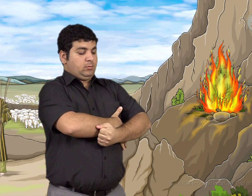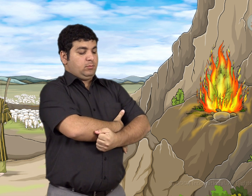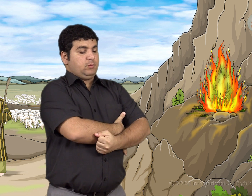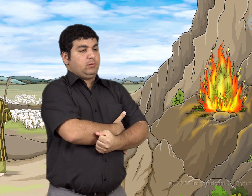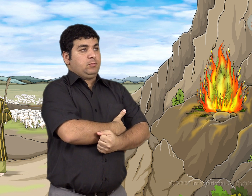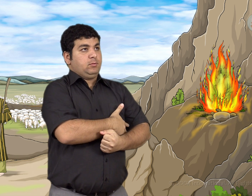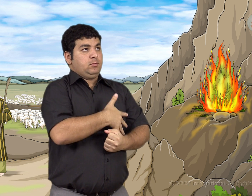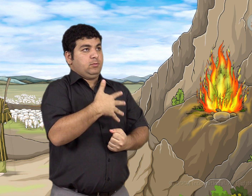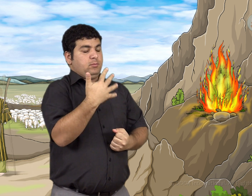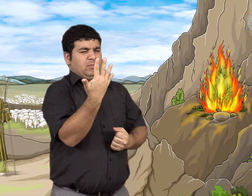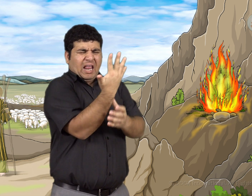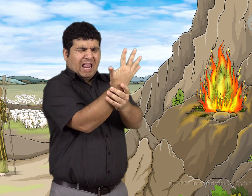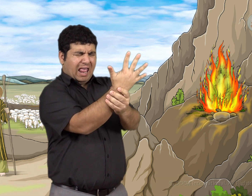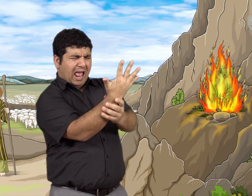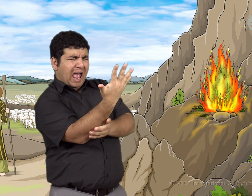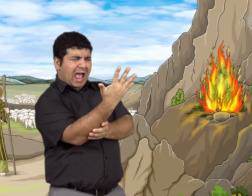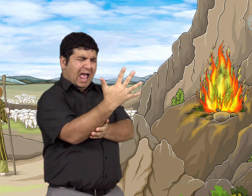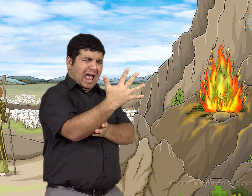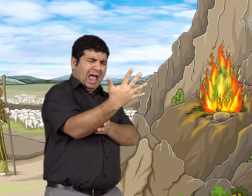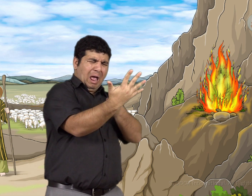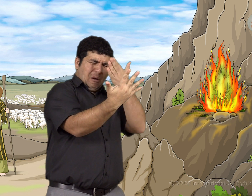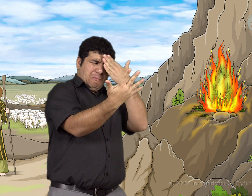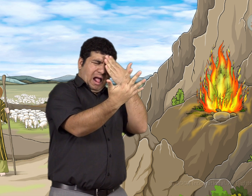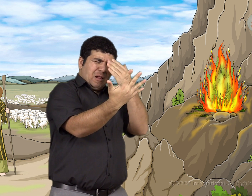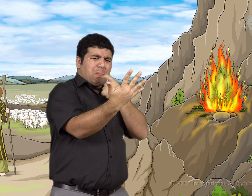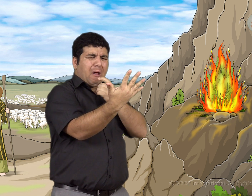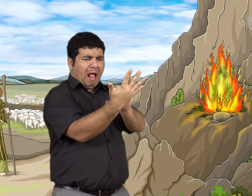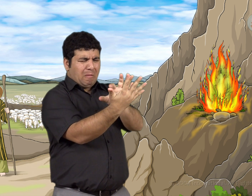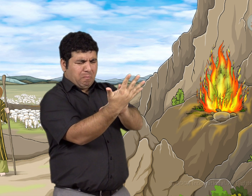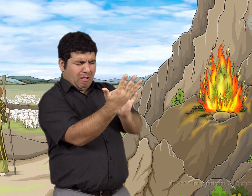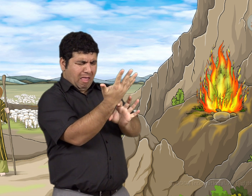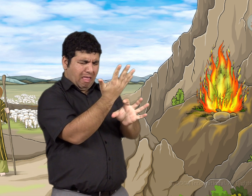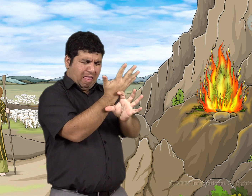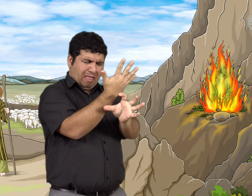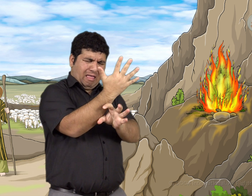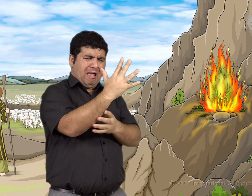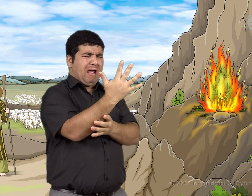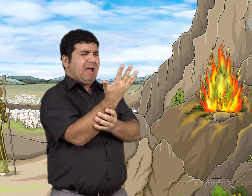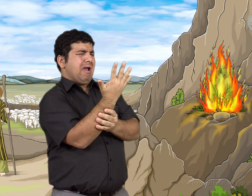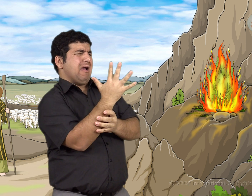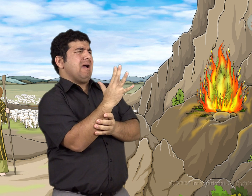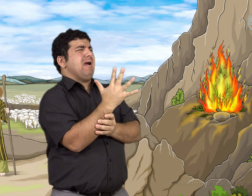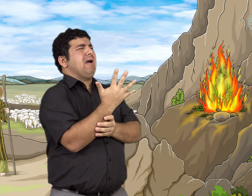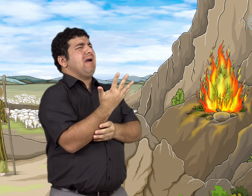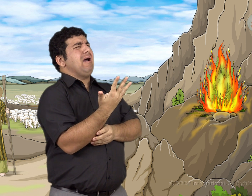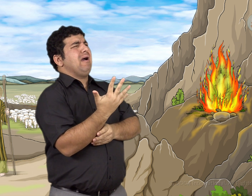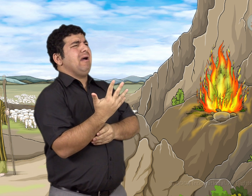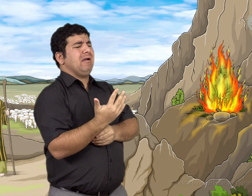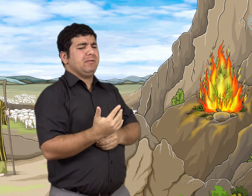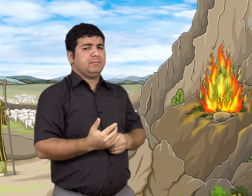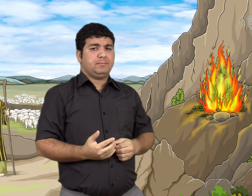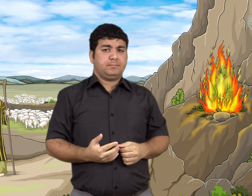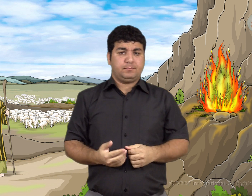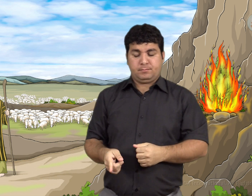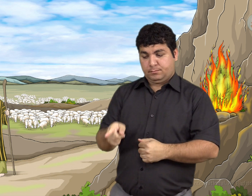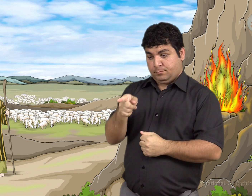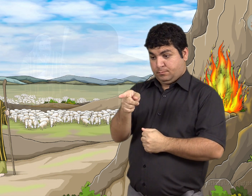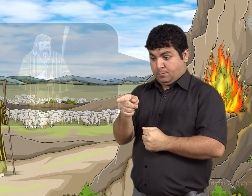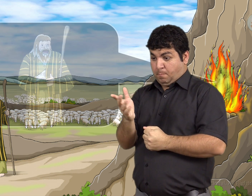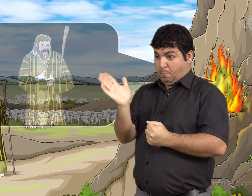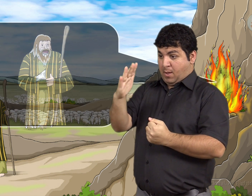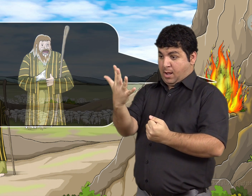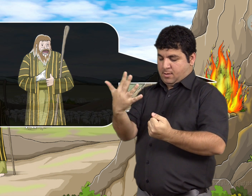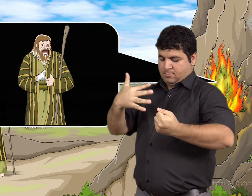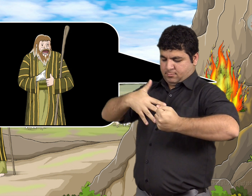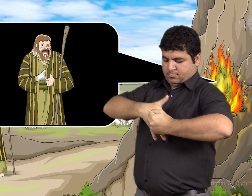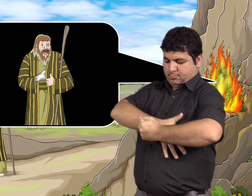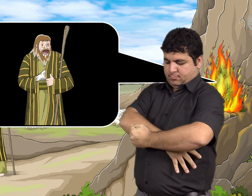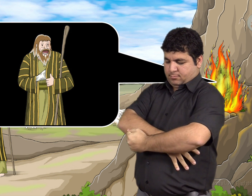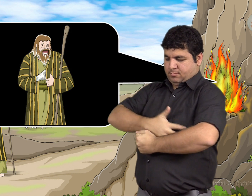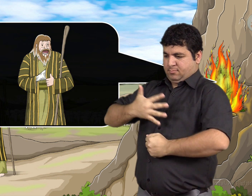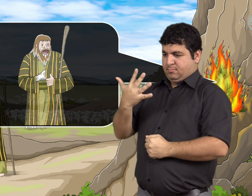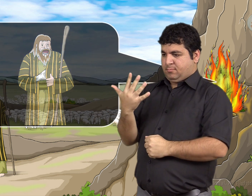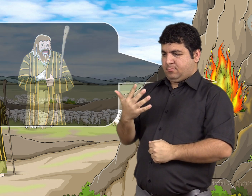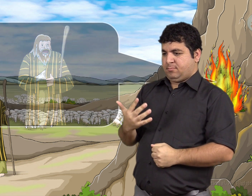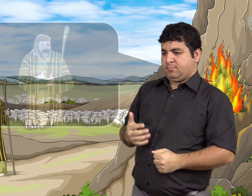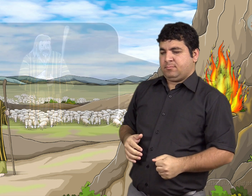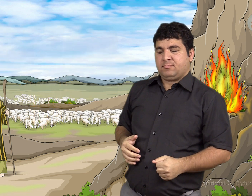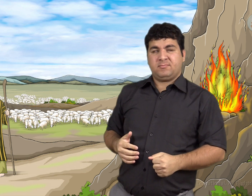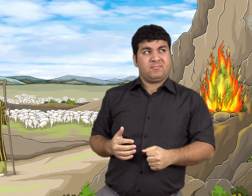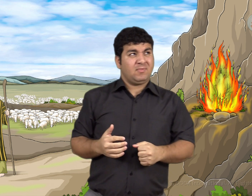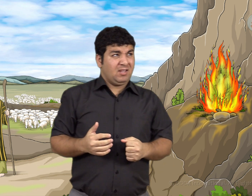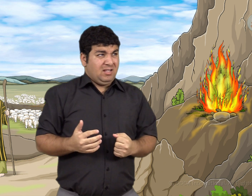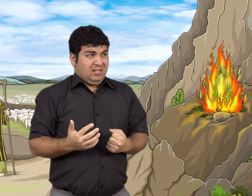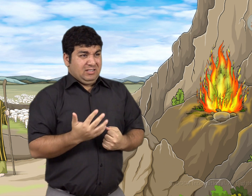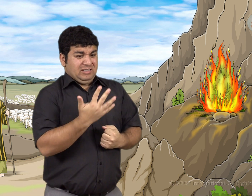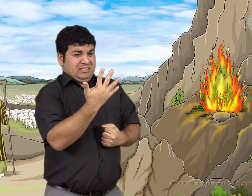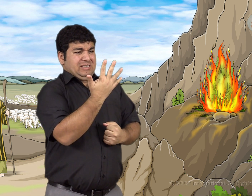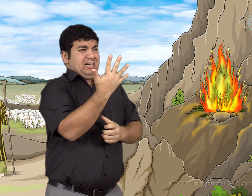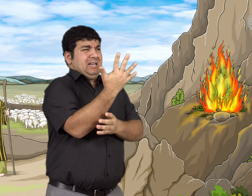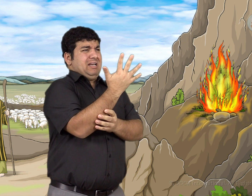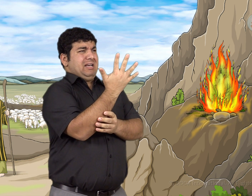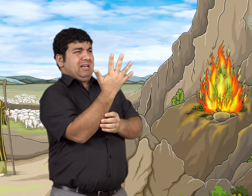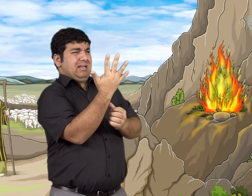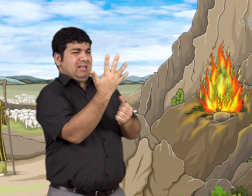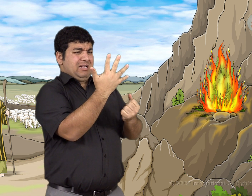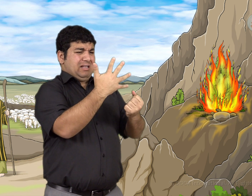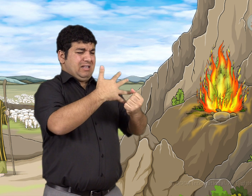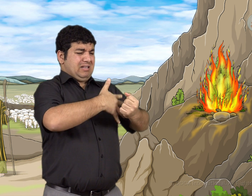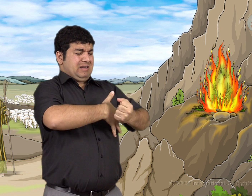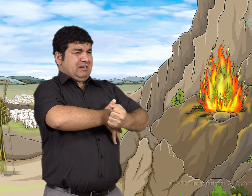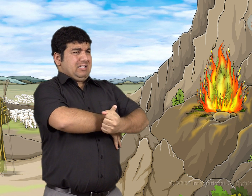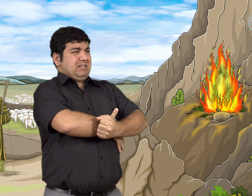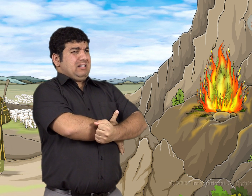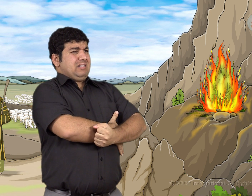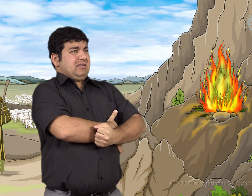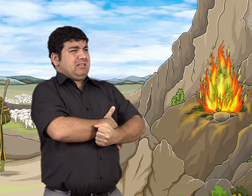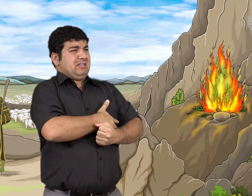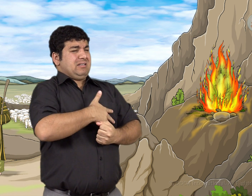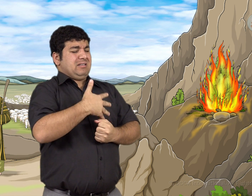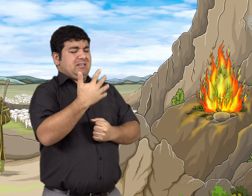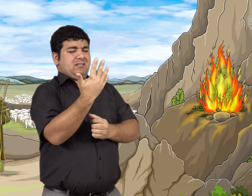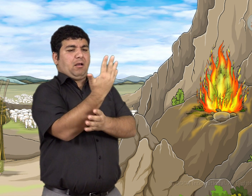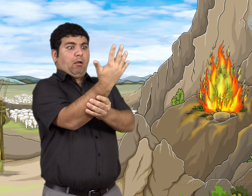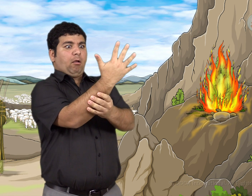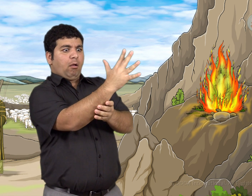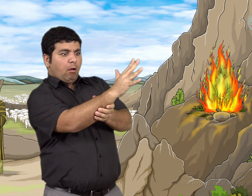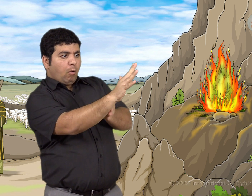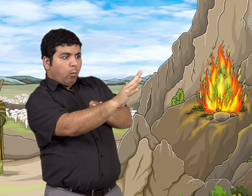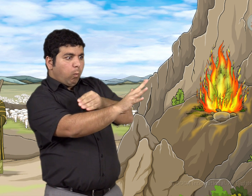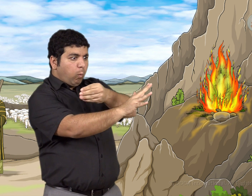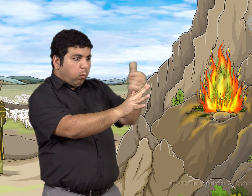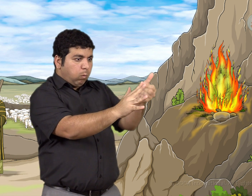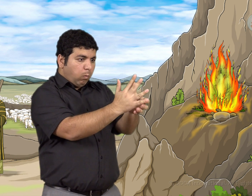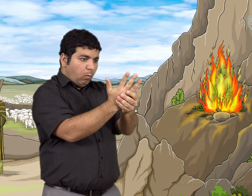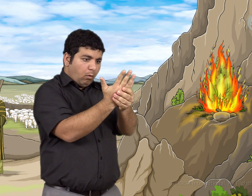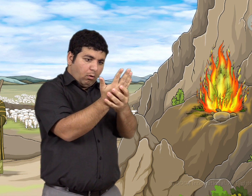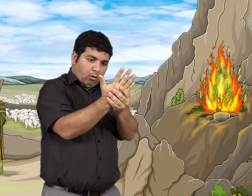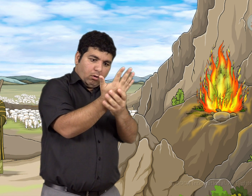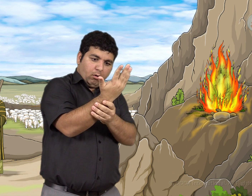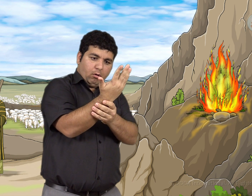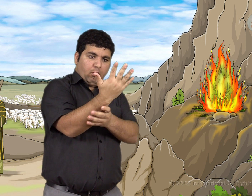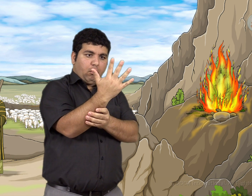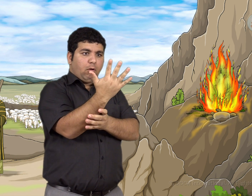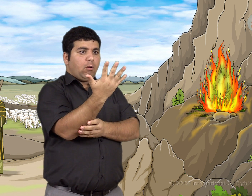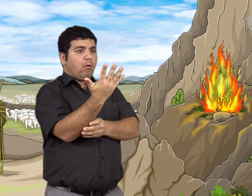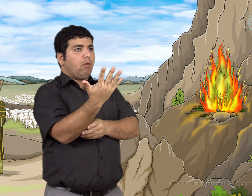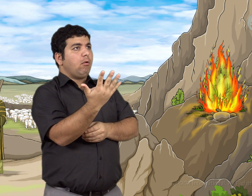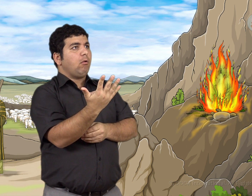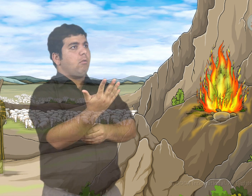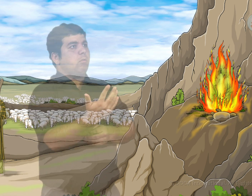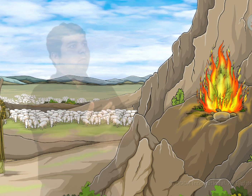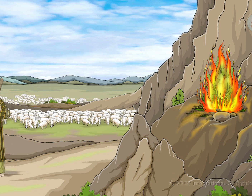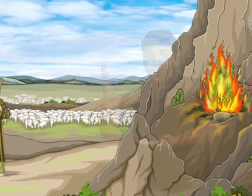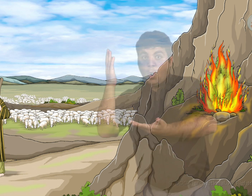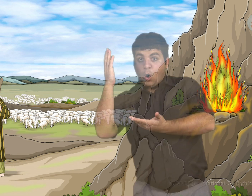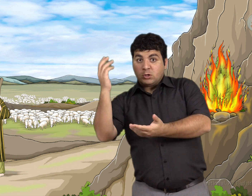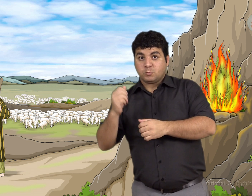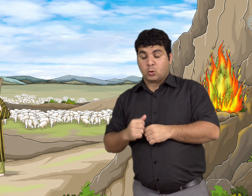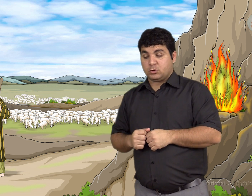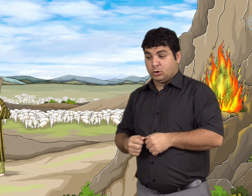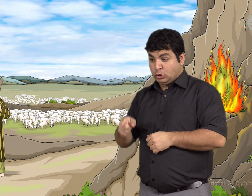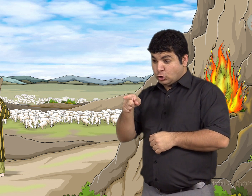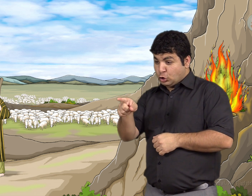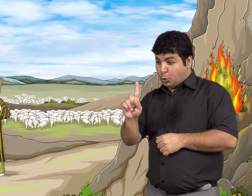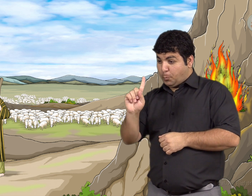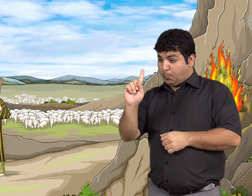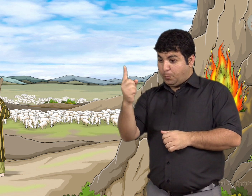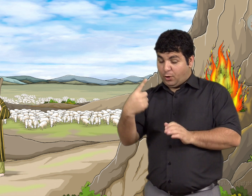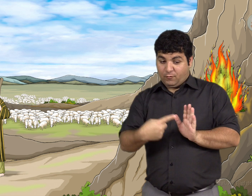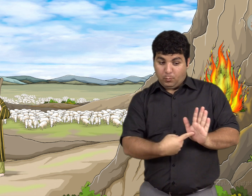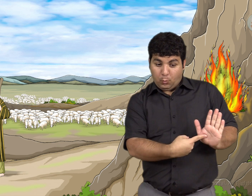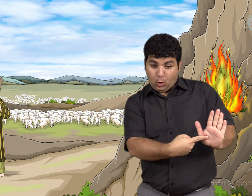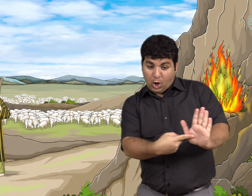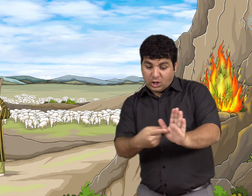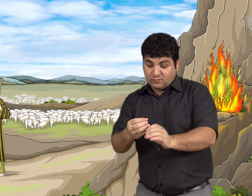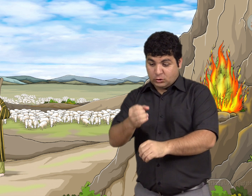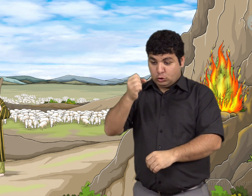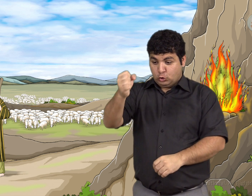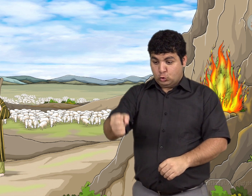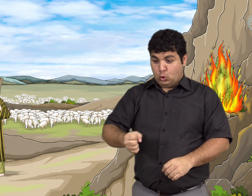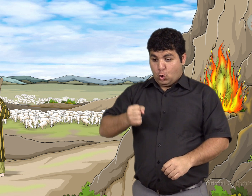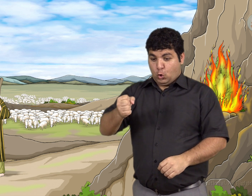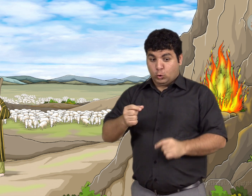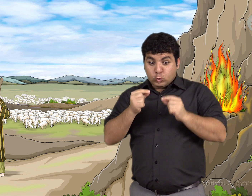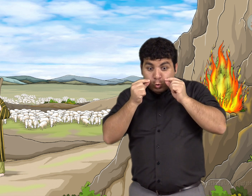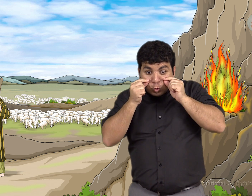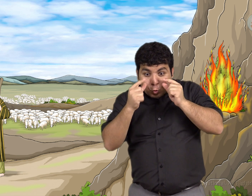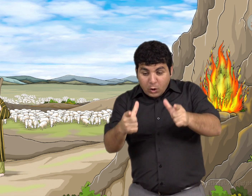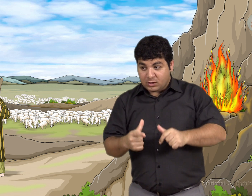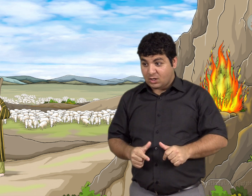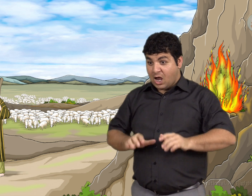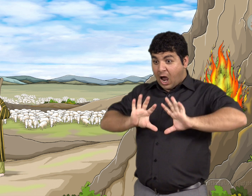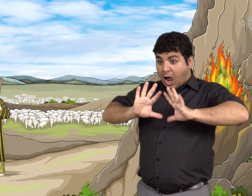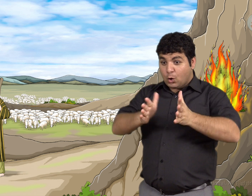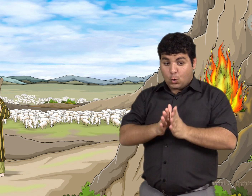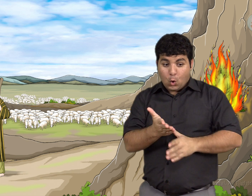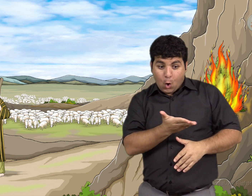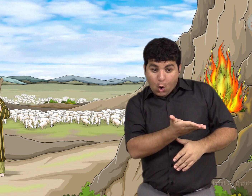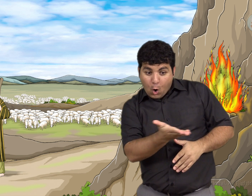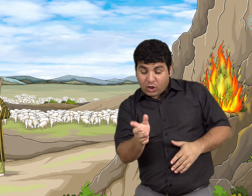So he put his hand inside his cloak, and when he took it out, his hand was leprous, white as snow. “Put your hand back inside your cloak,” said the LORD. So Moses put his hand back inside his cloak, and when he took it out, it was restored, like the rest of his skin.